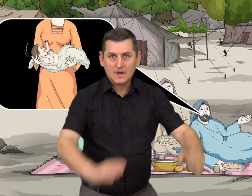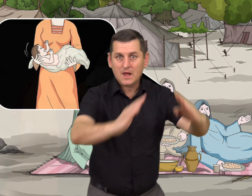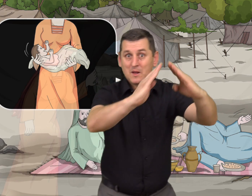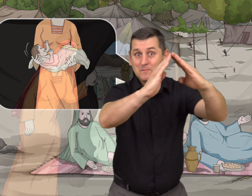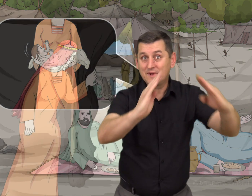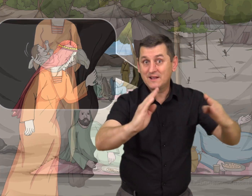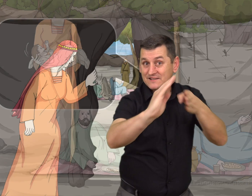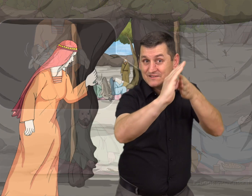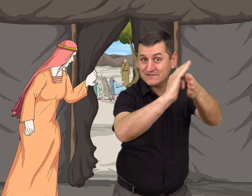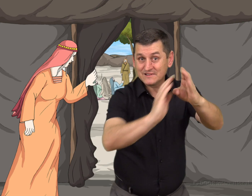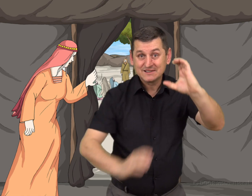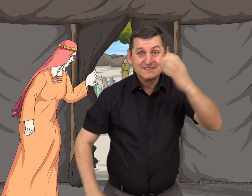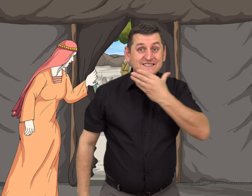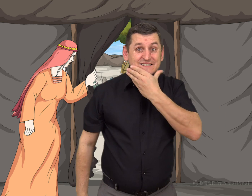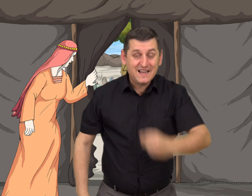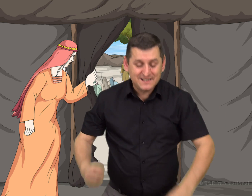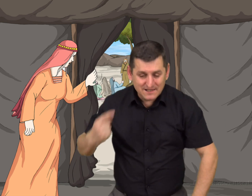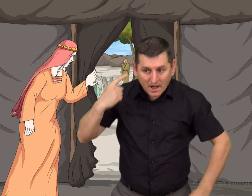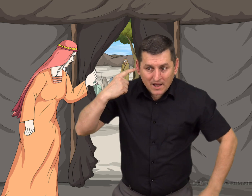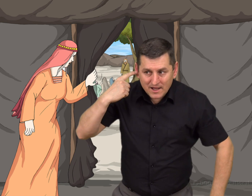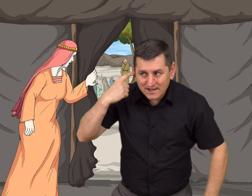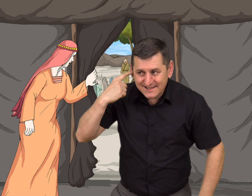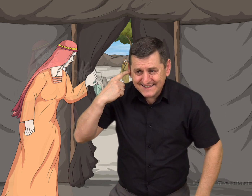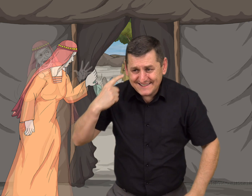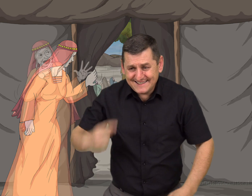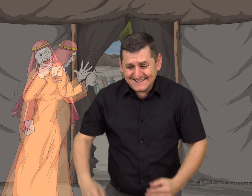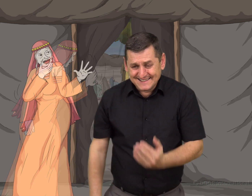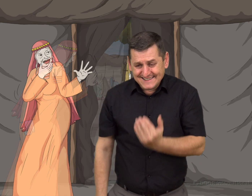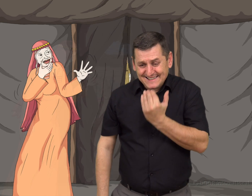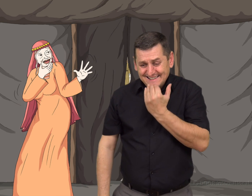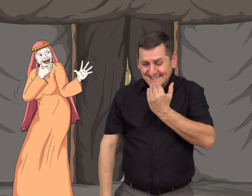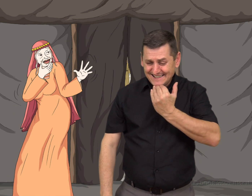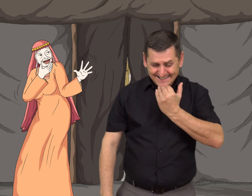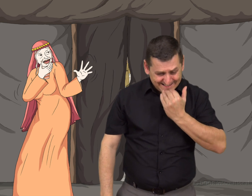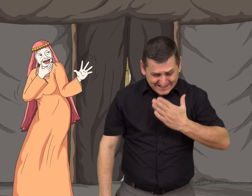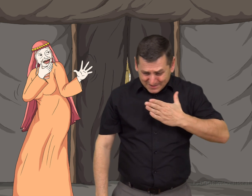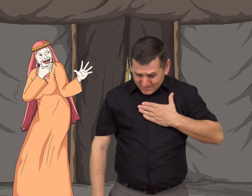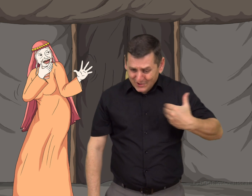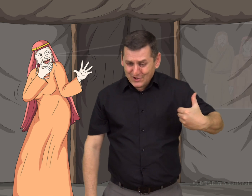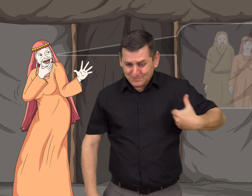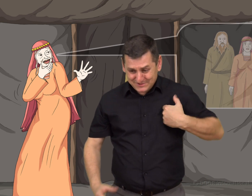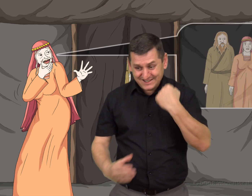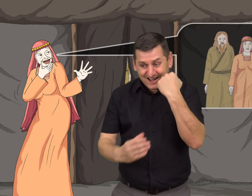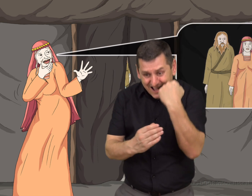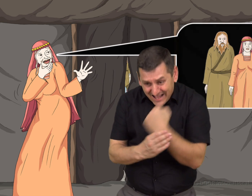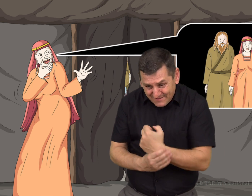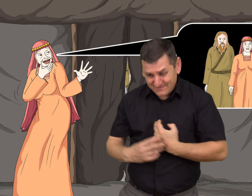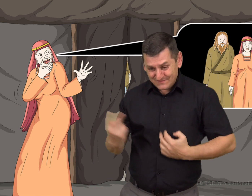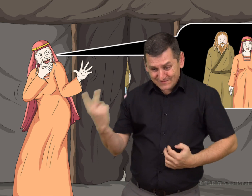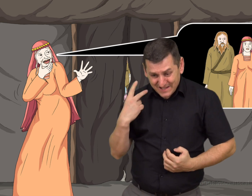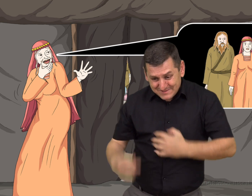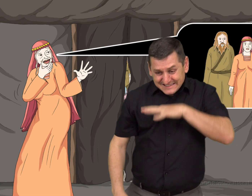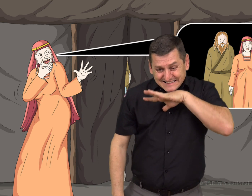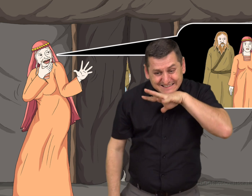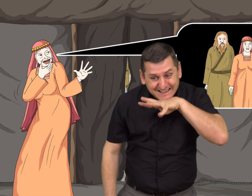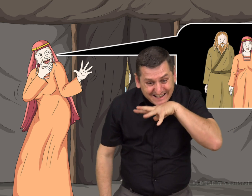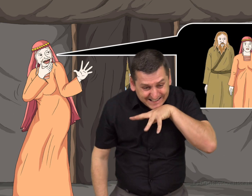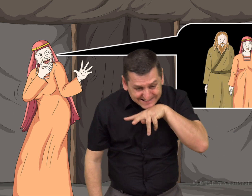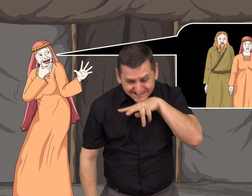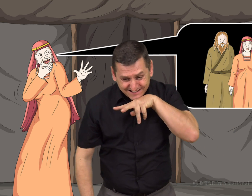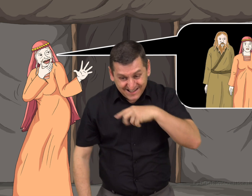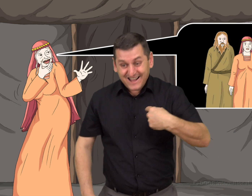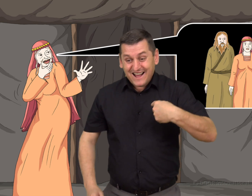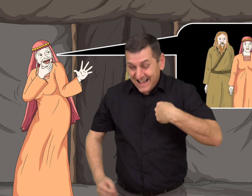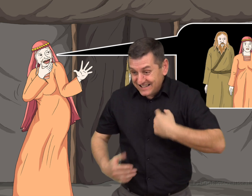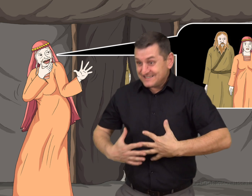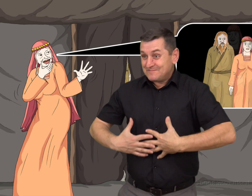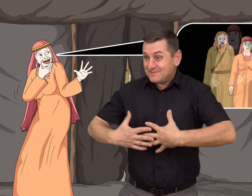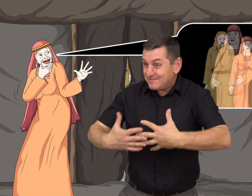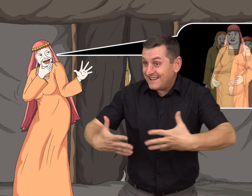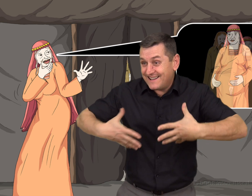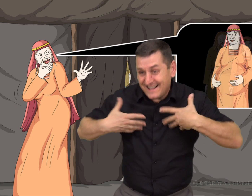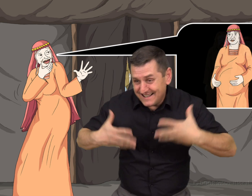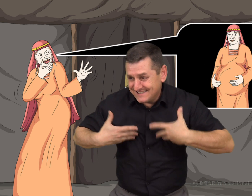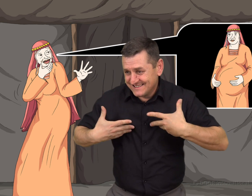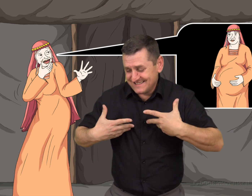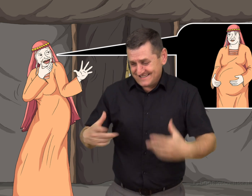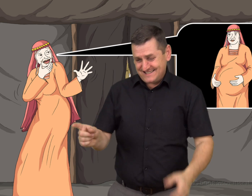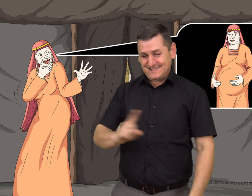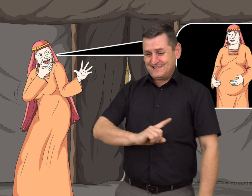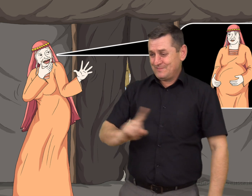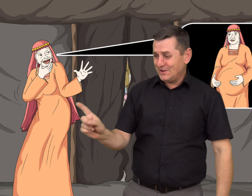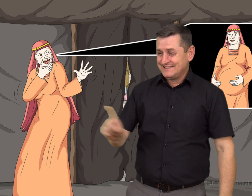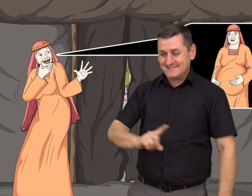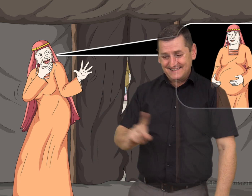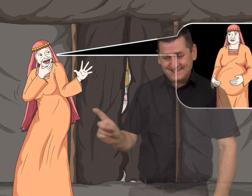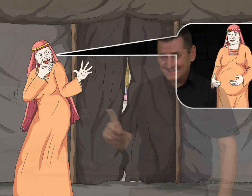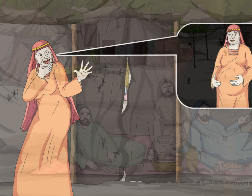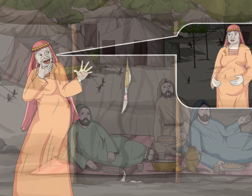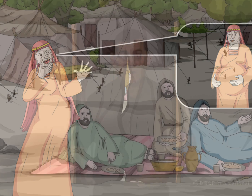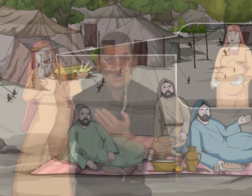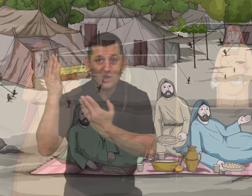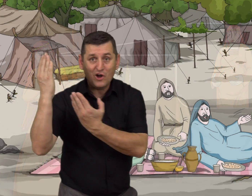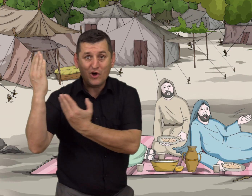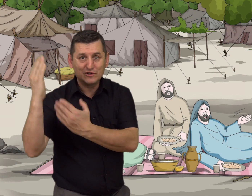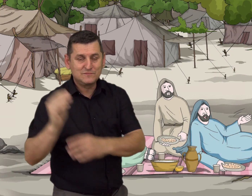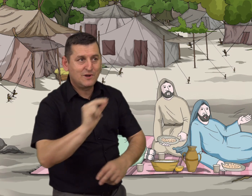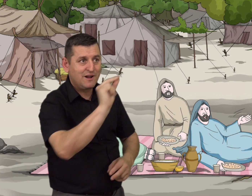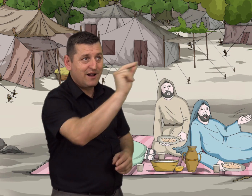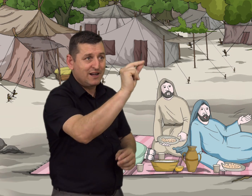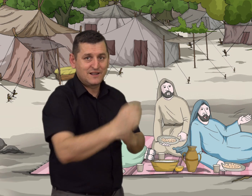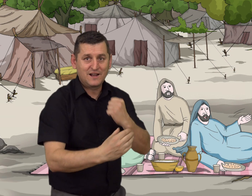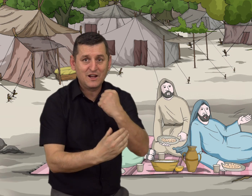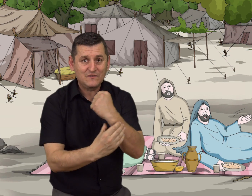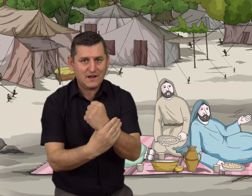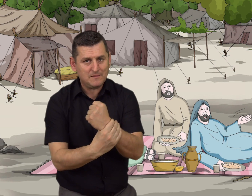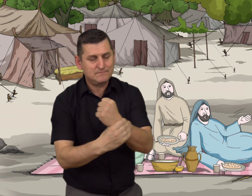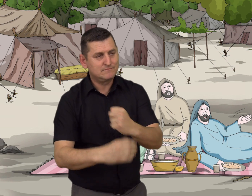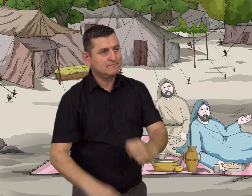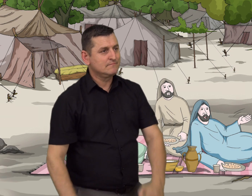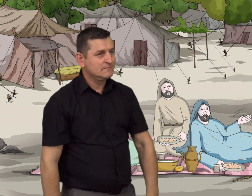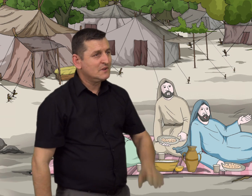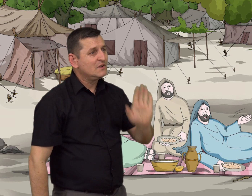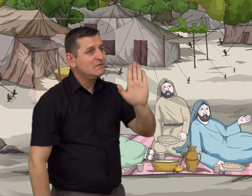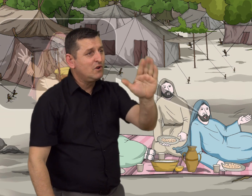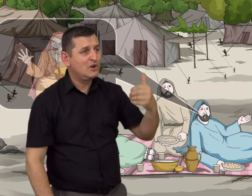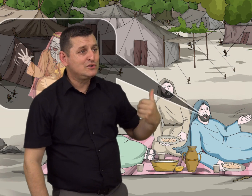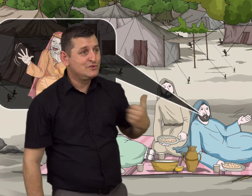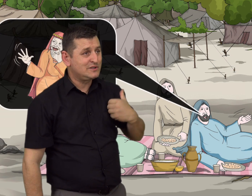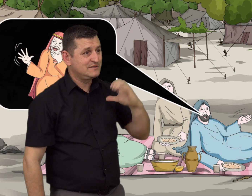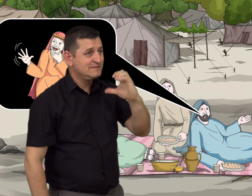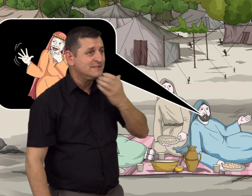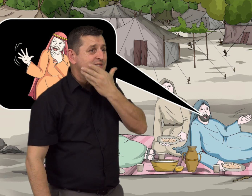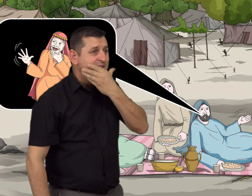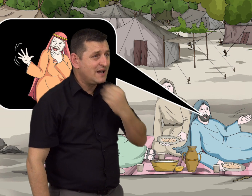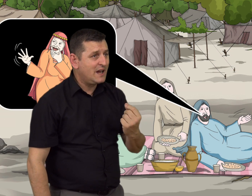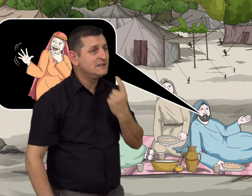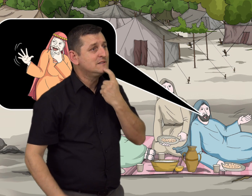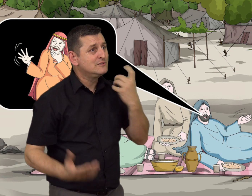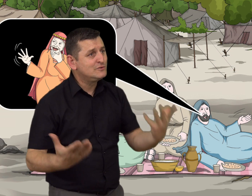So she laughed to herself, saying, “After I am worn out and my master is old, will I now have this pleasure?”